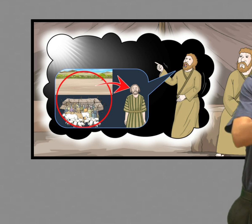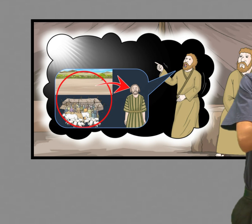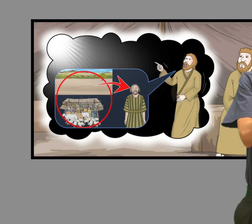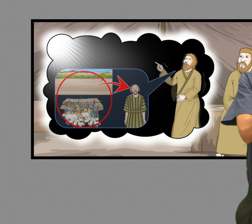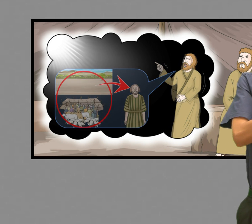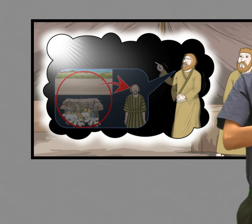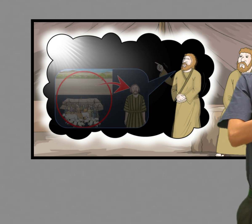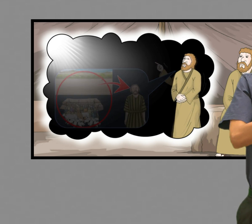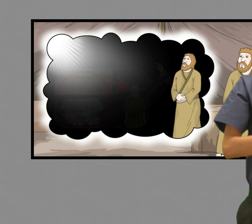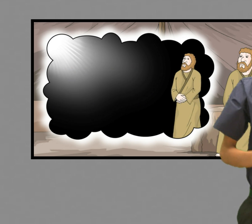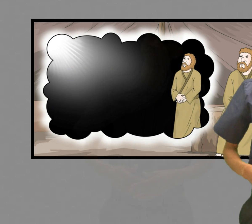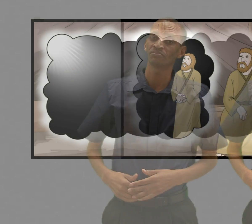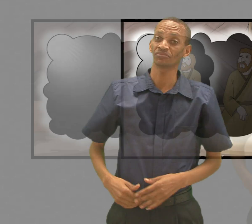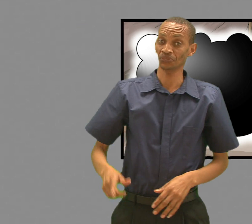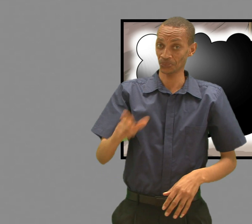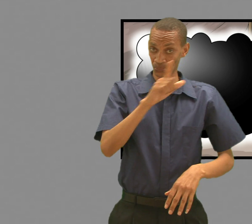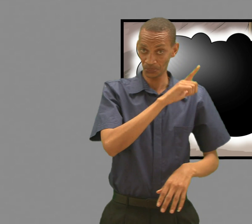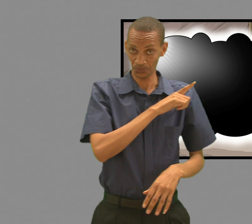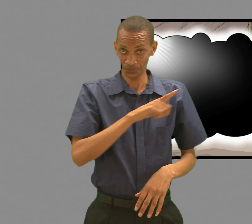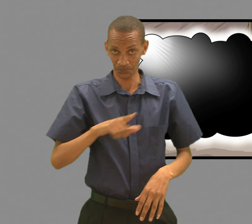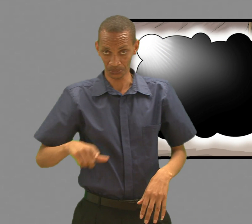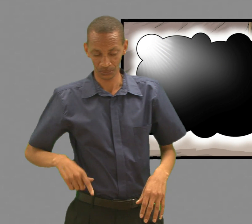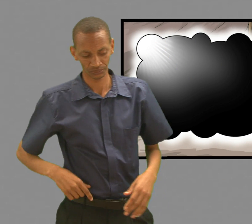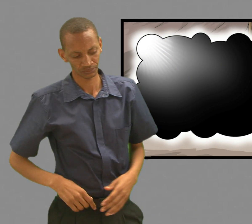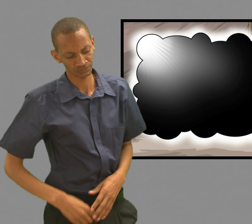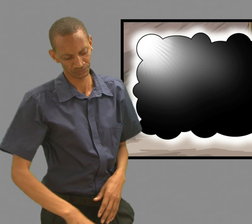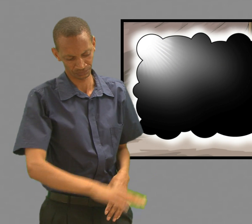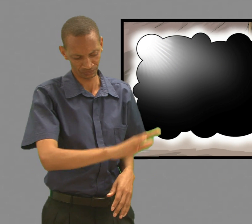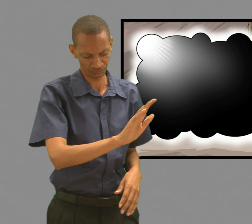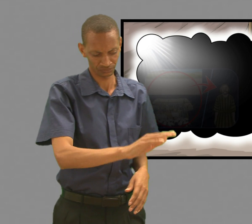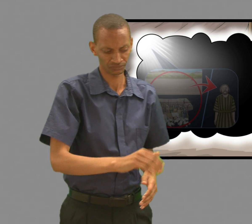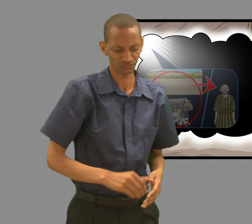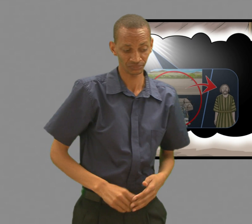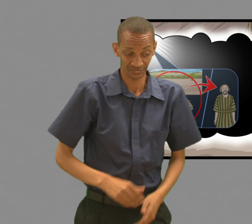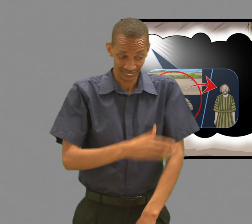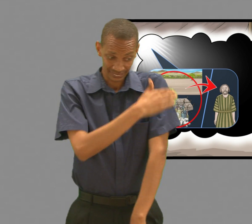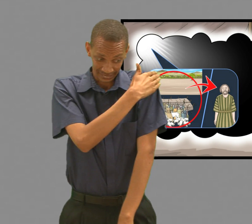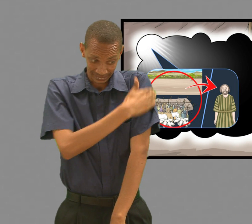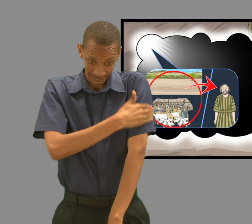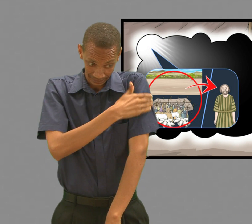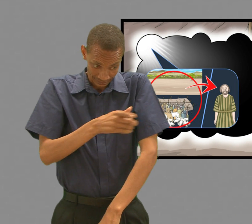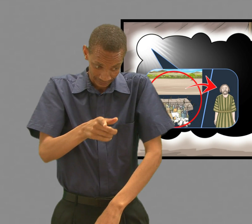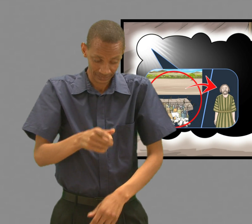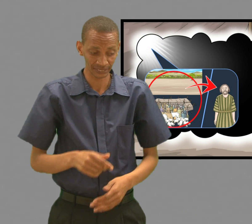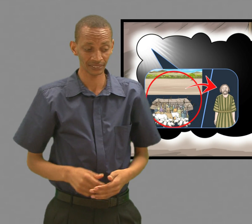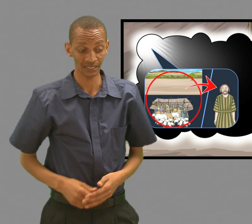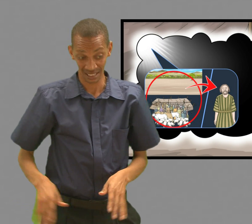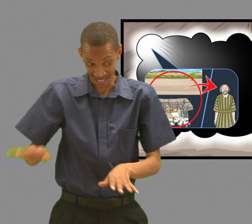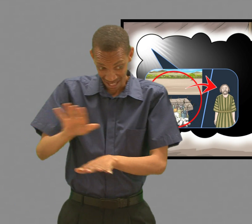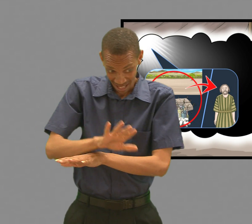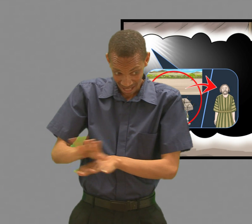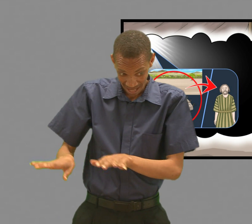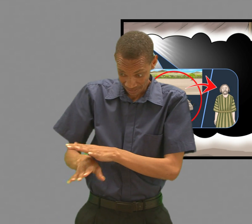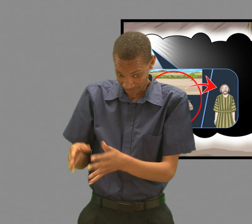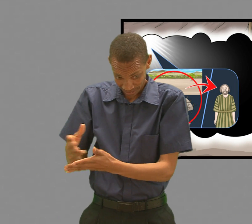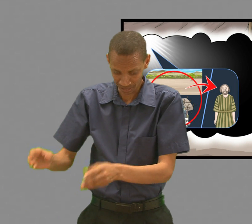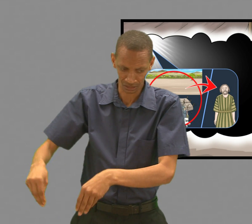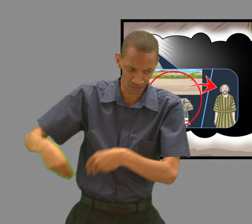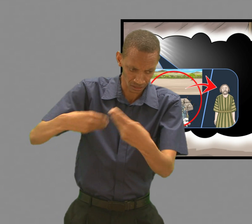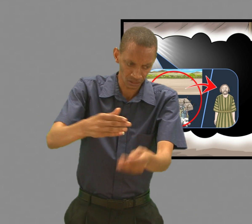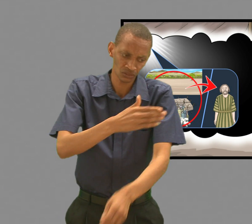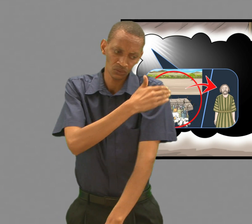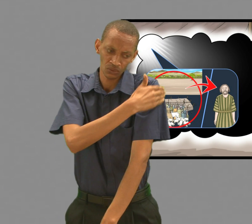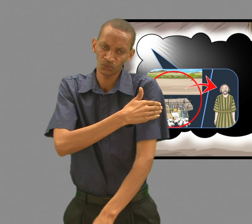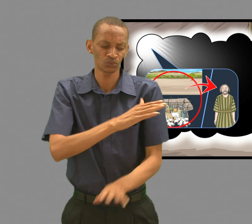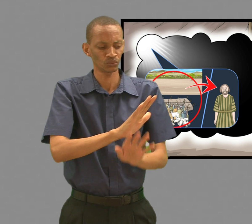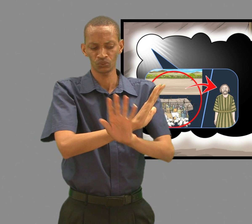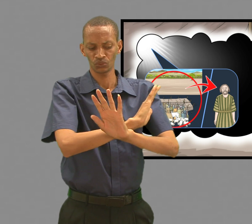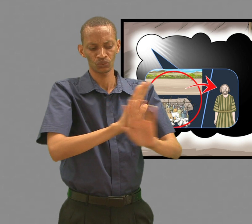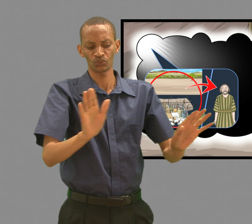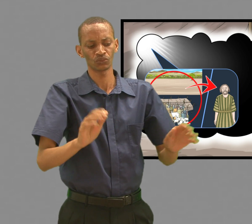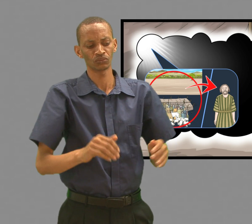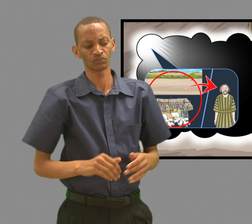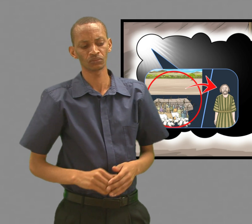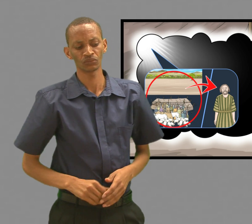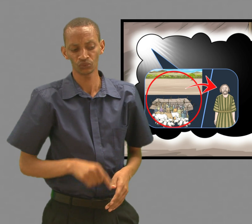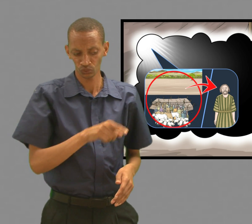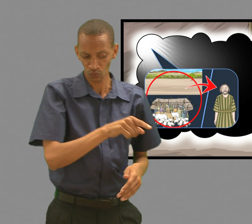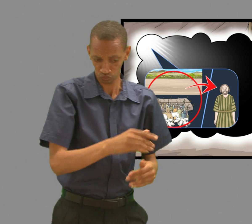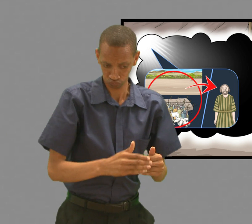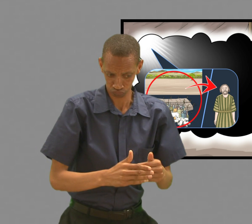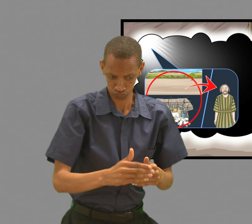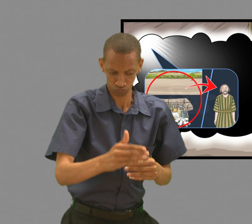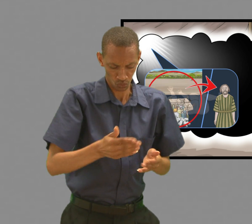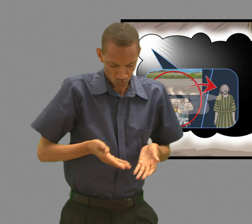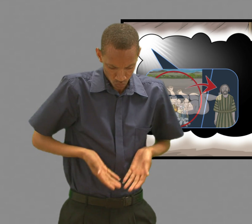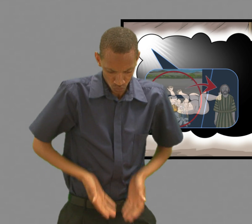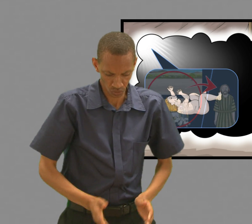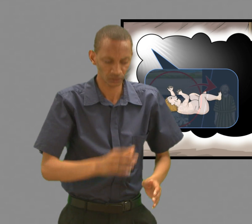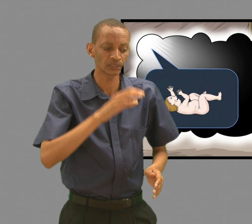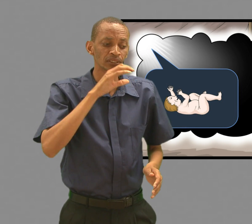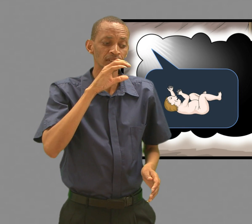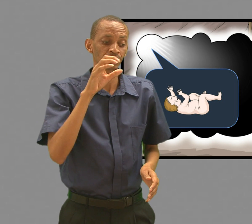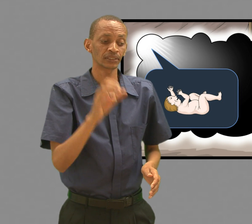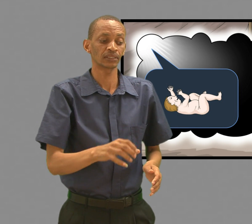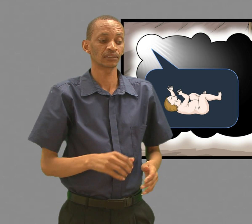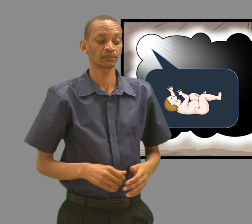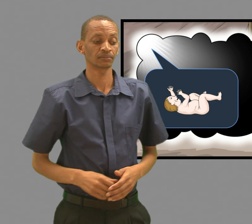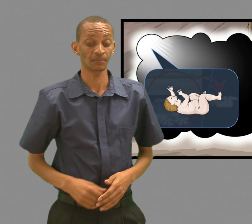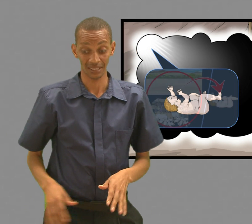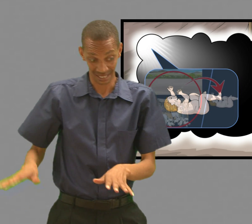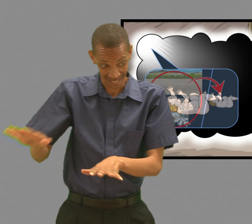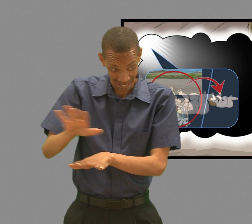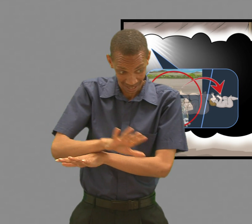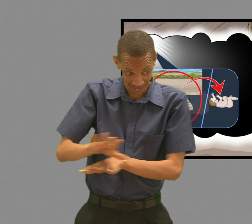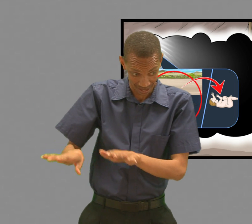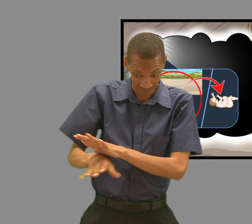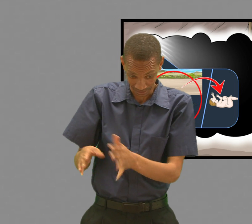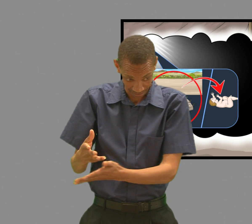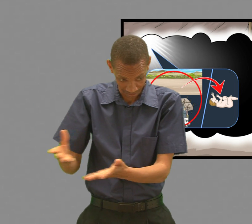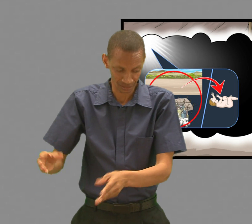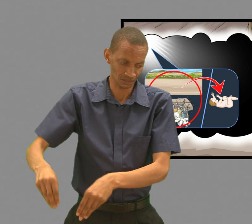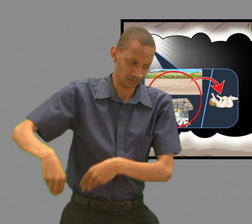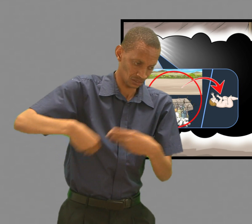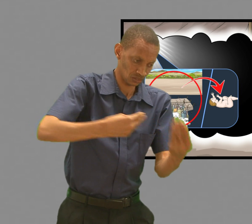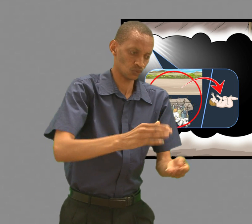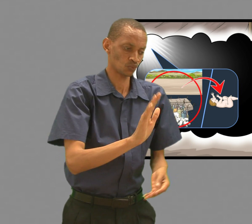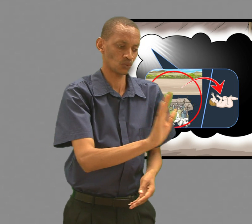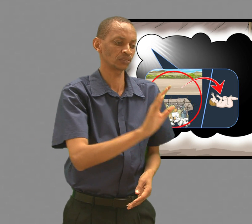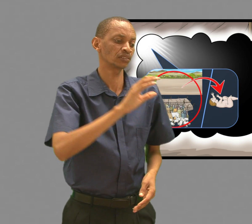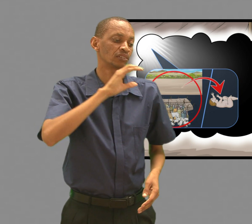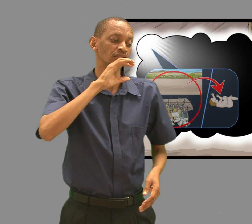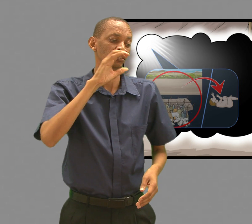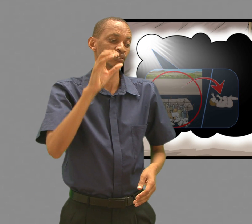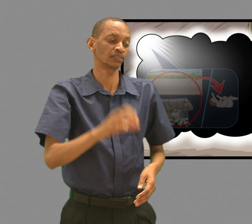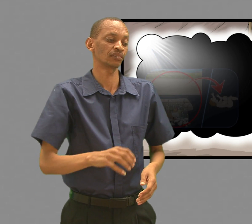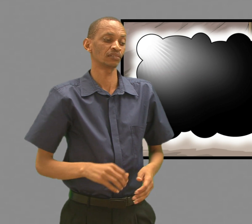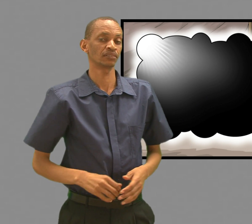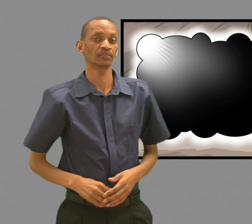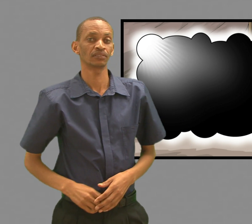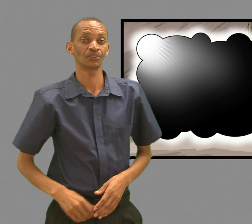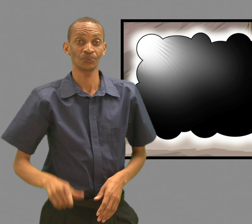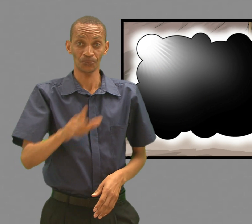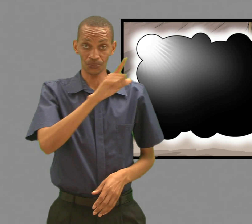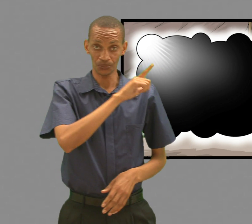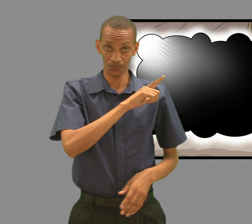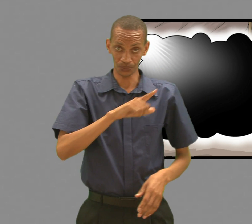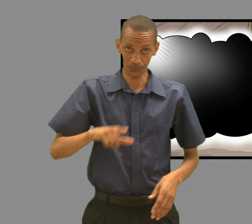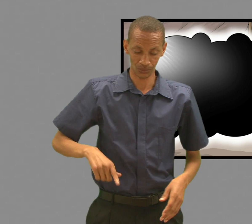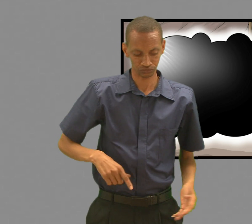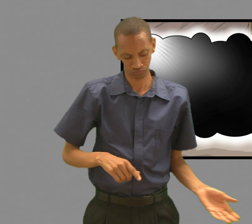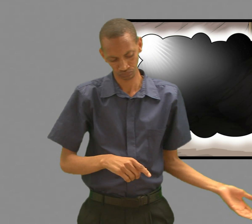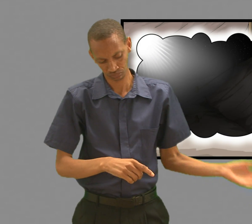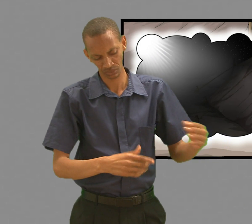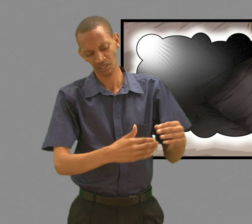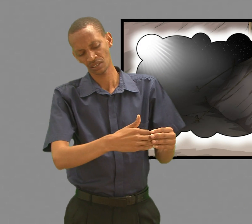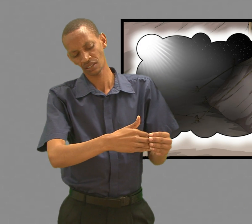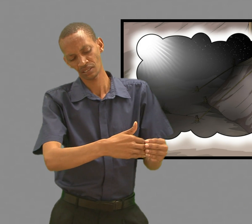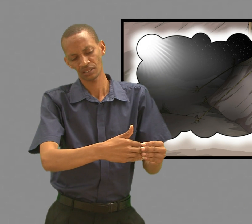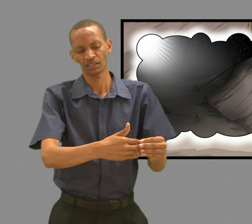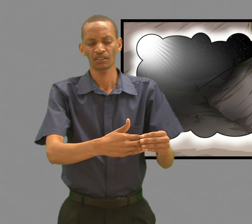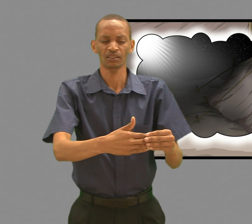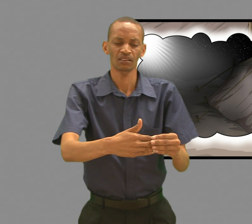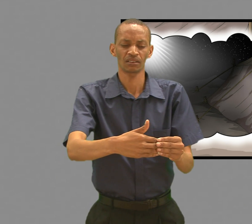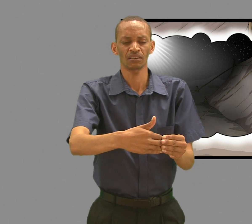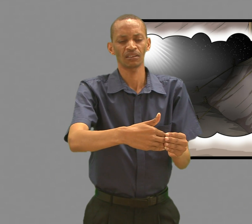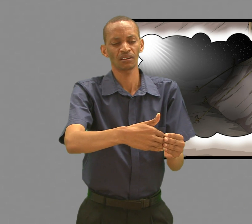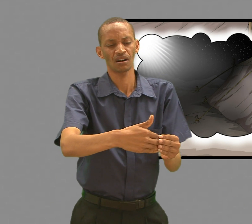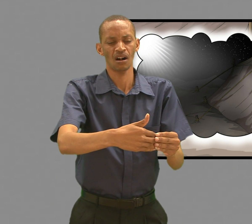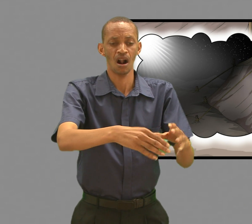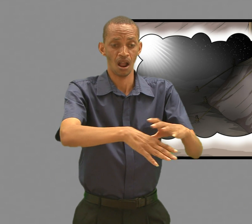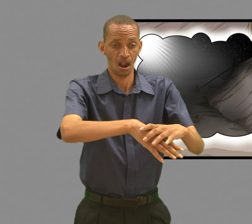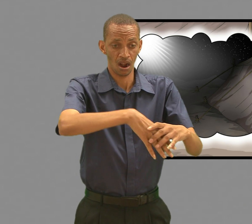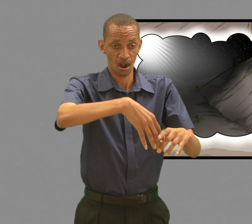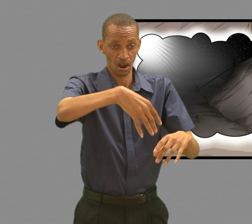Then the word of the LORD came to Abram, saying, “This one will not be your heir, but one who comes from your own body will be your heir.”